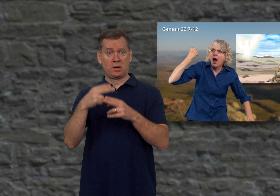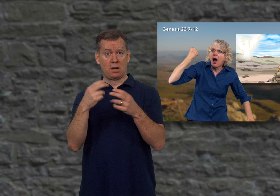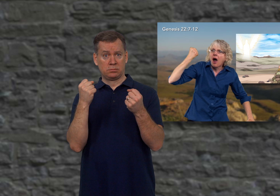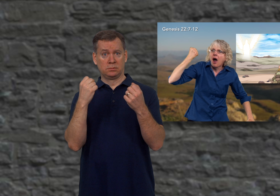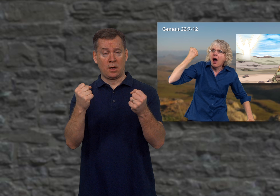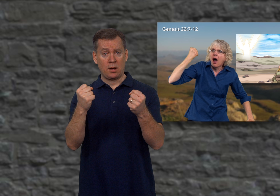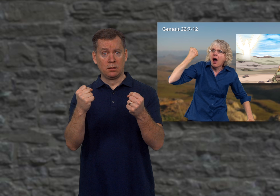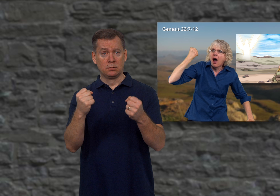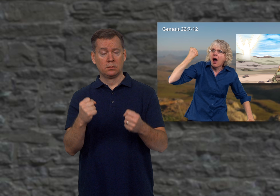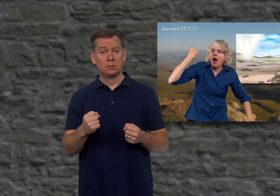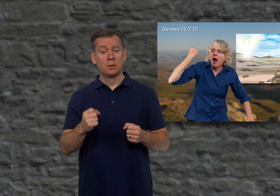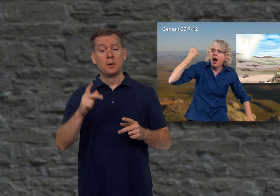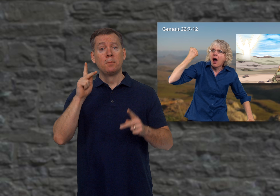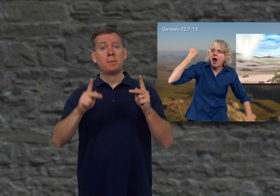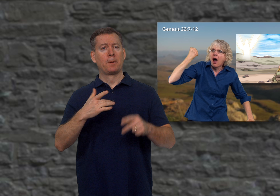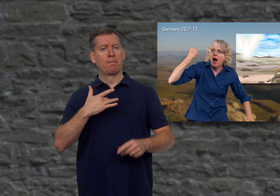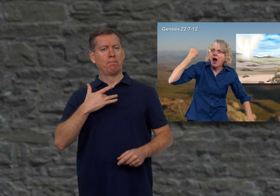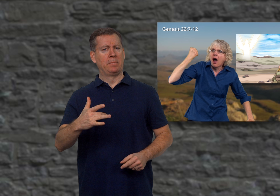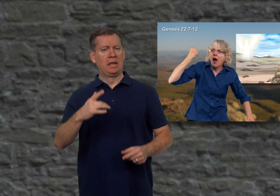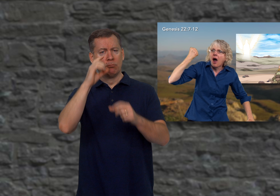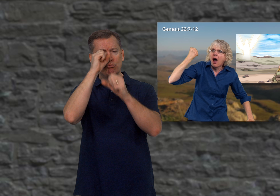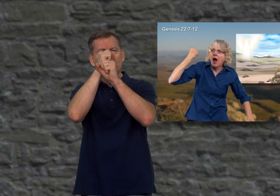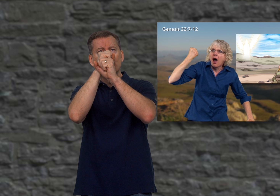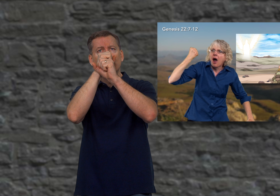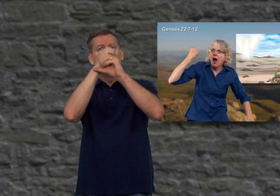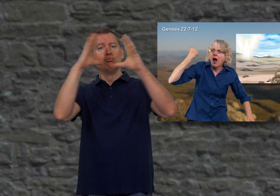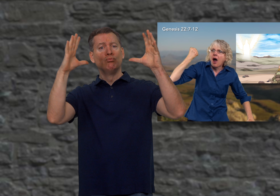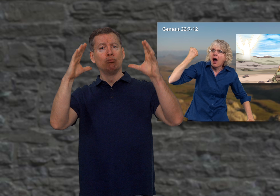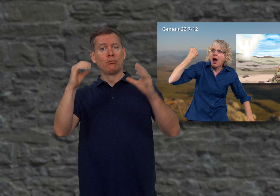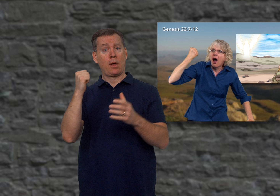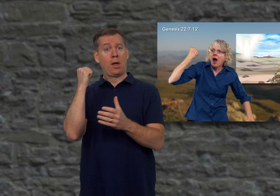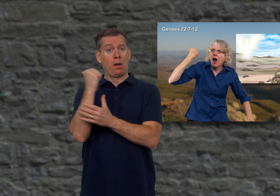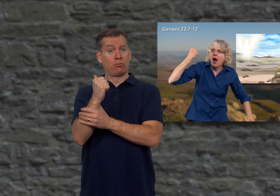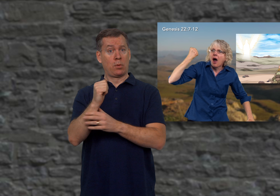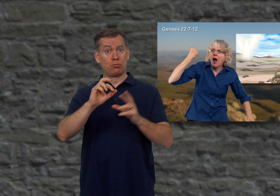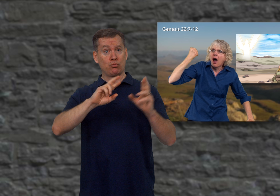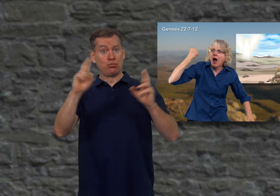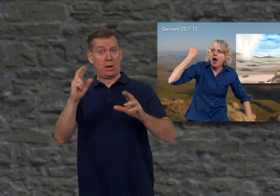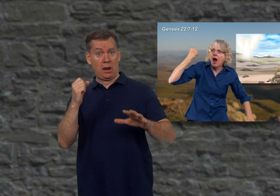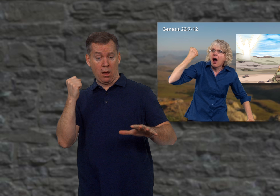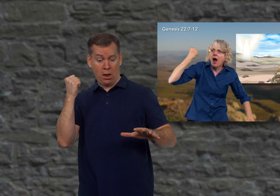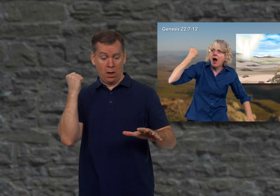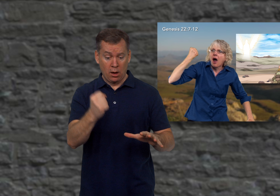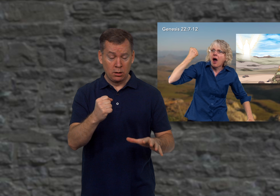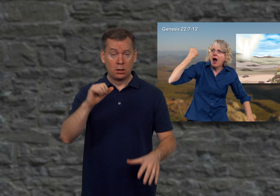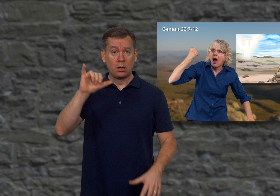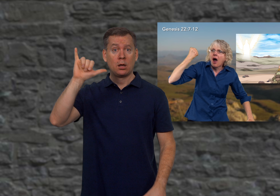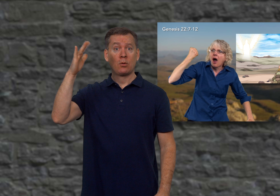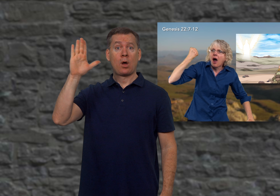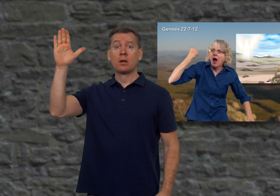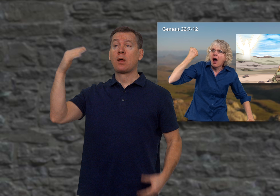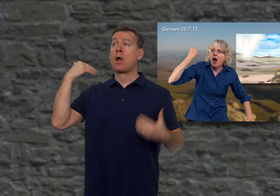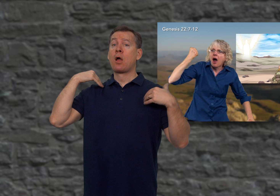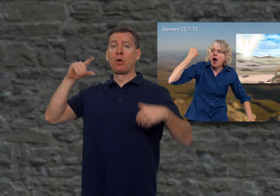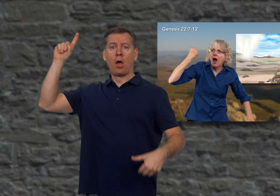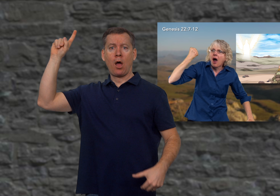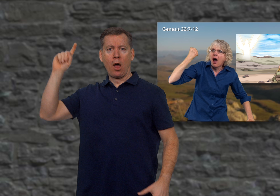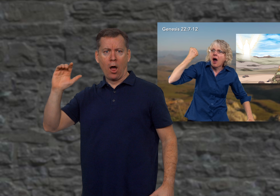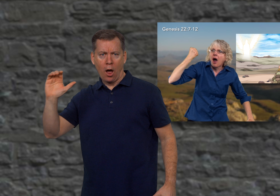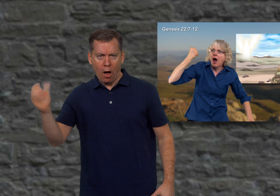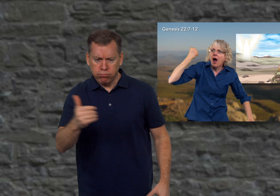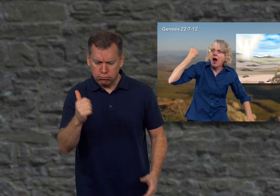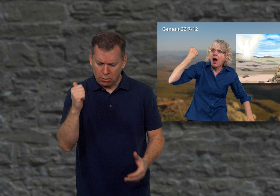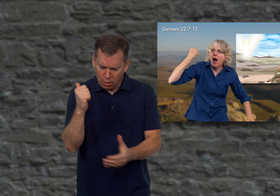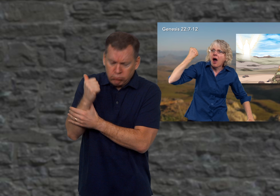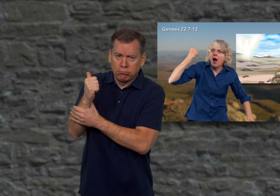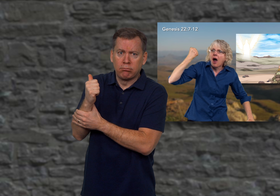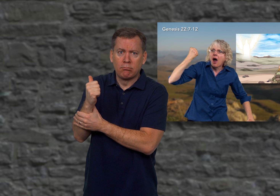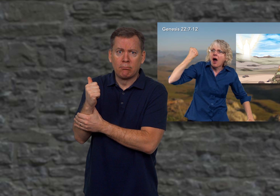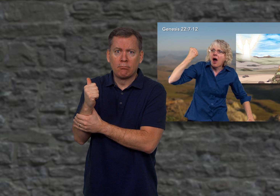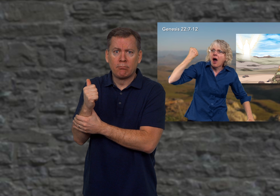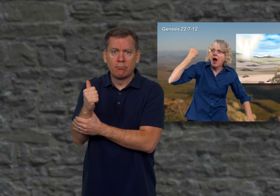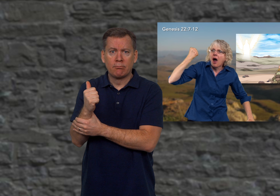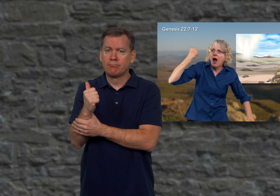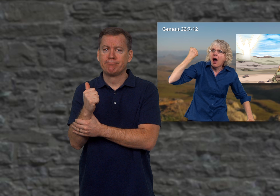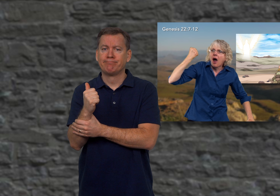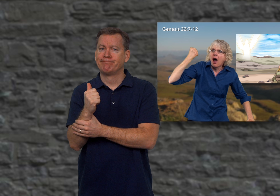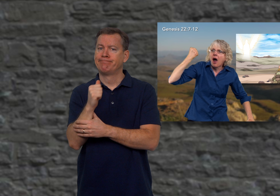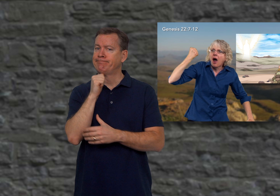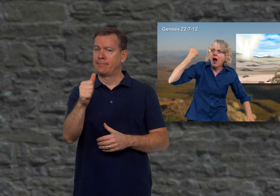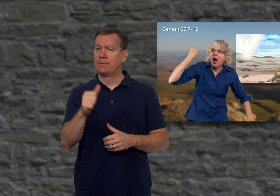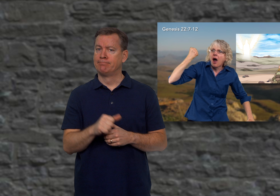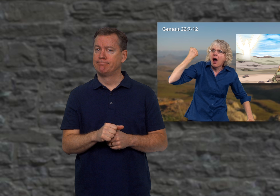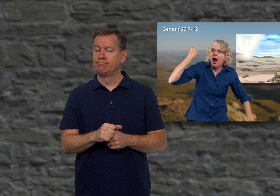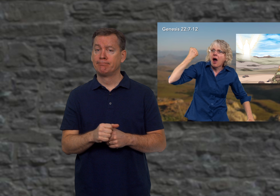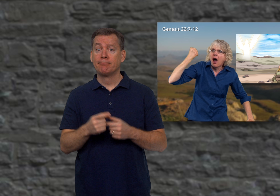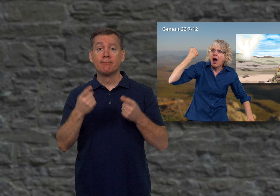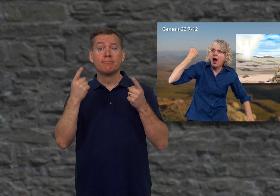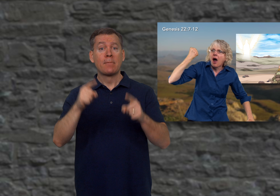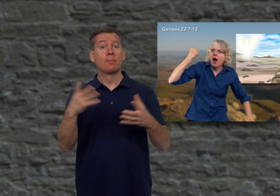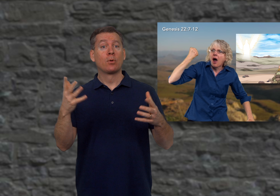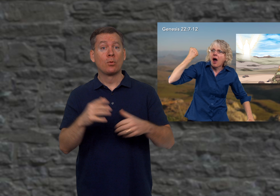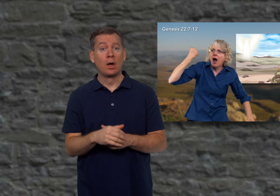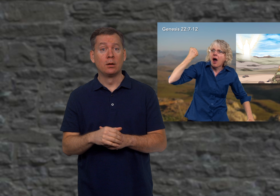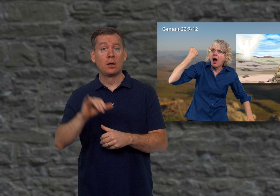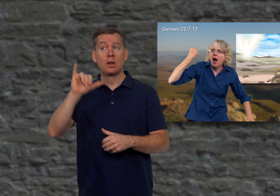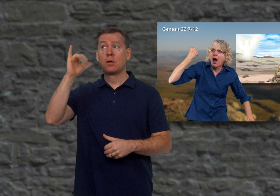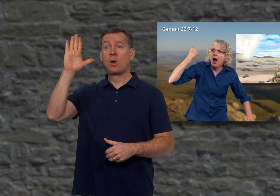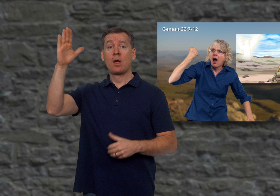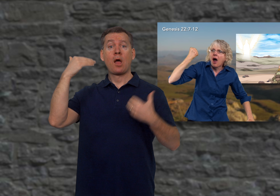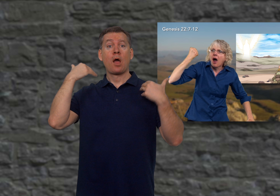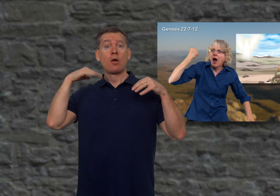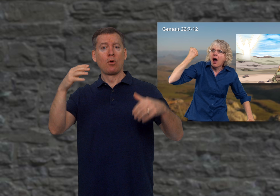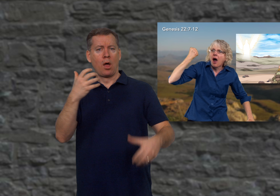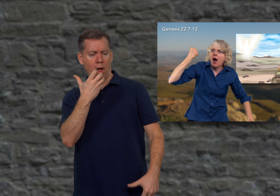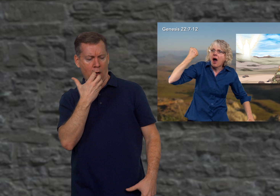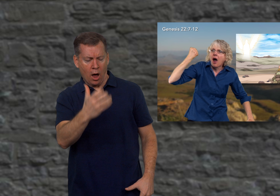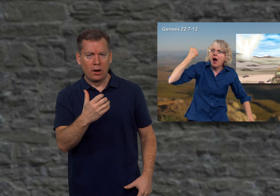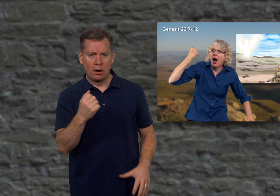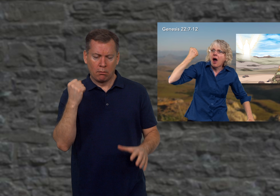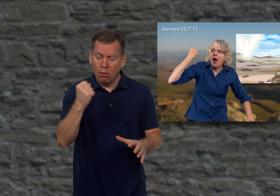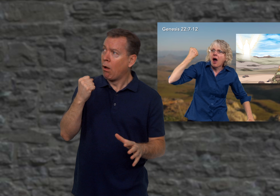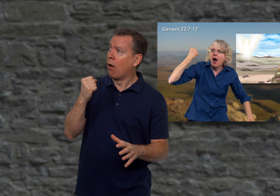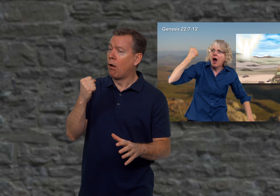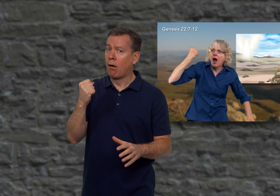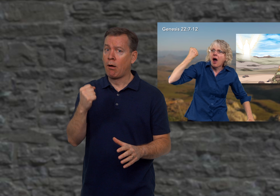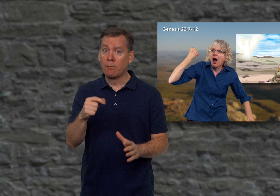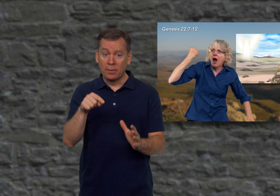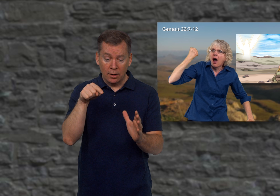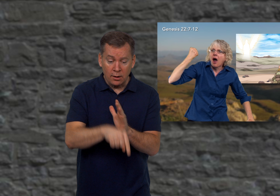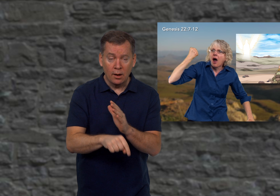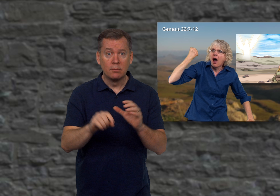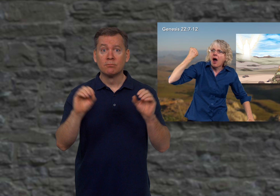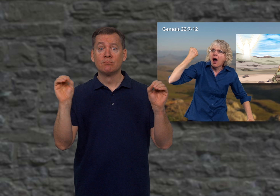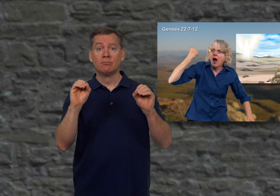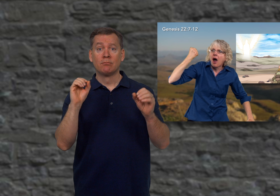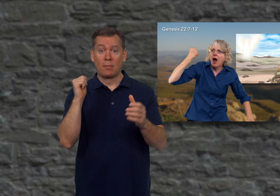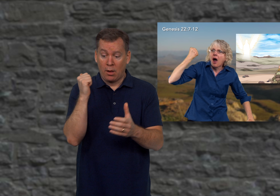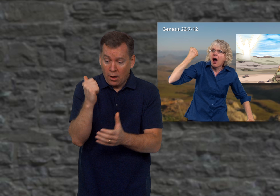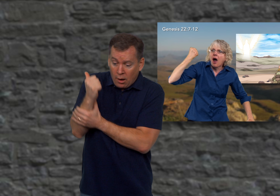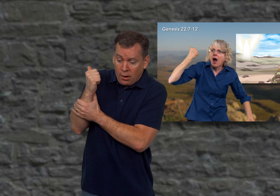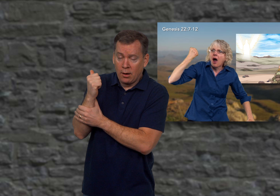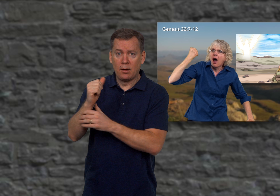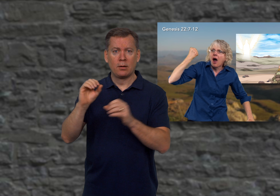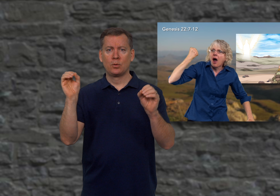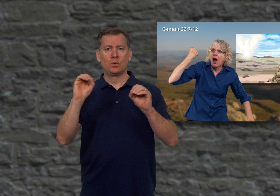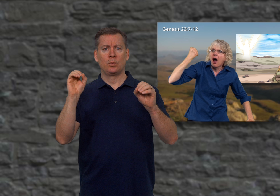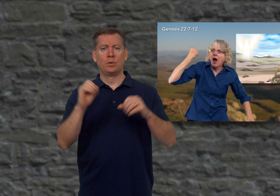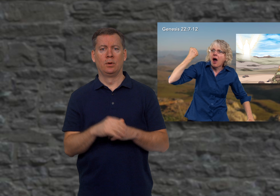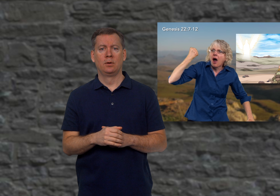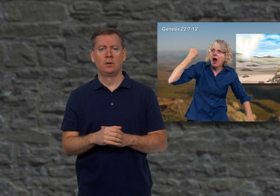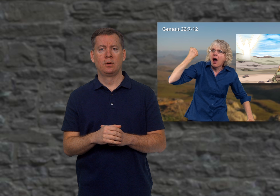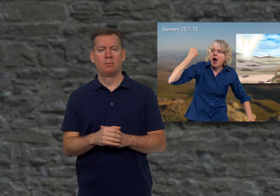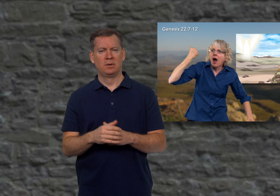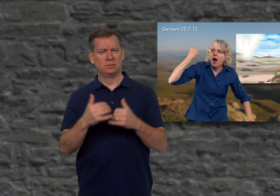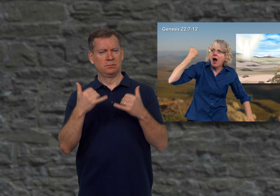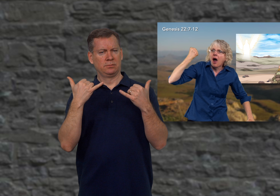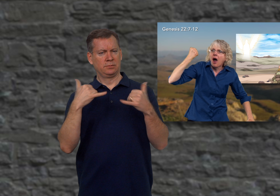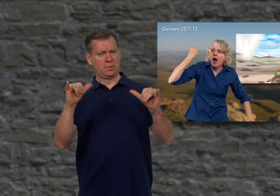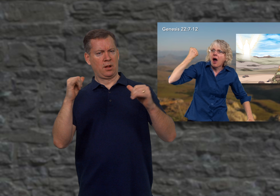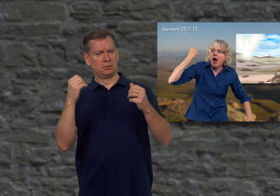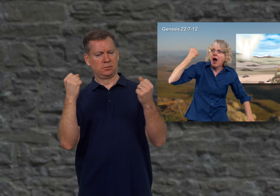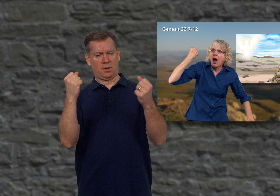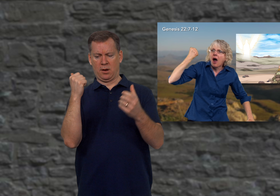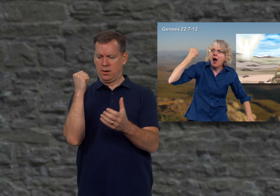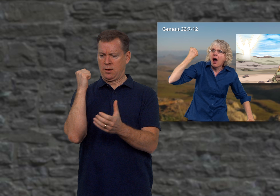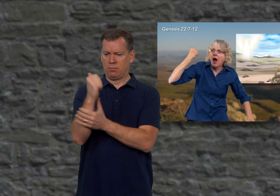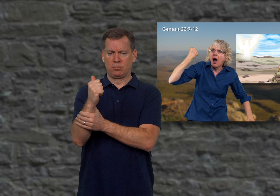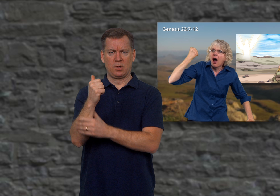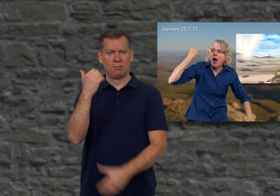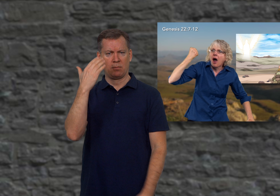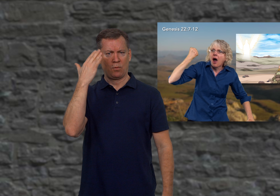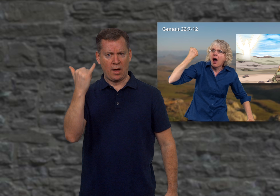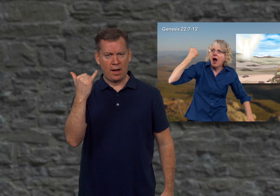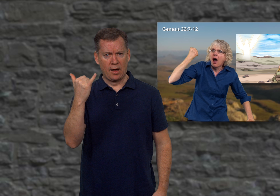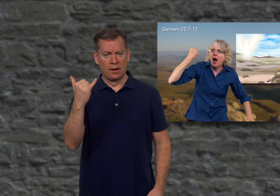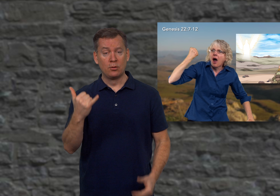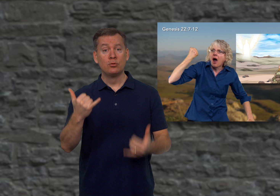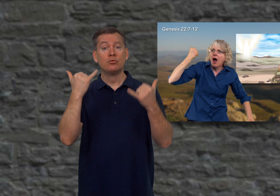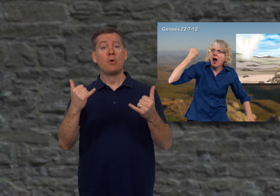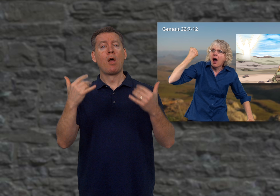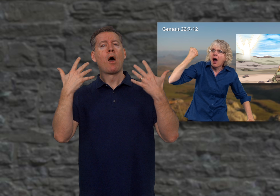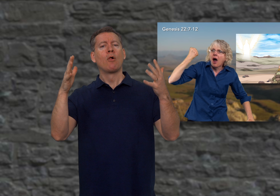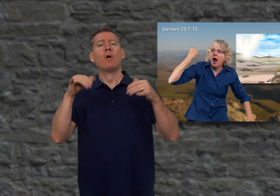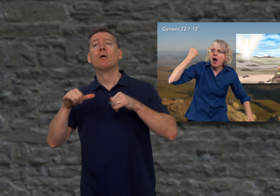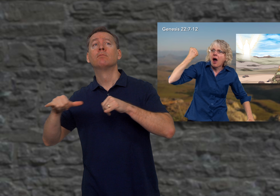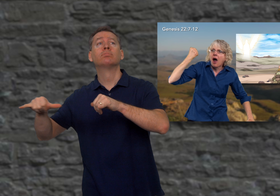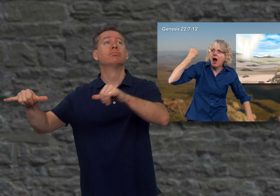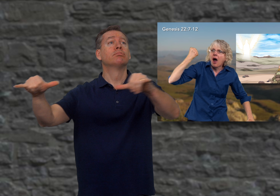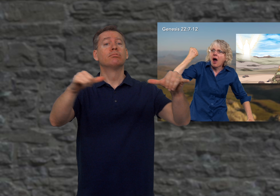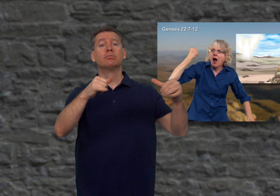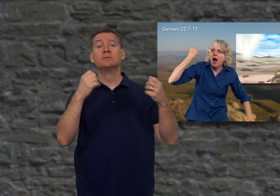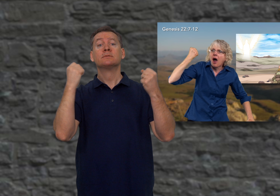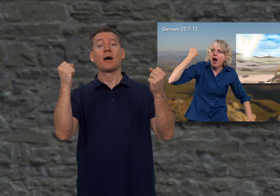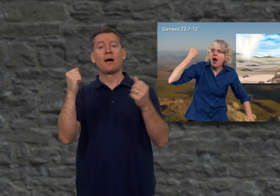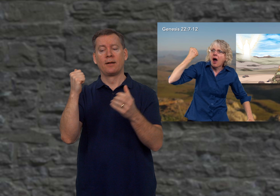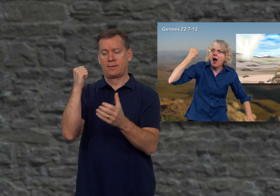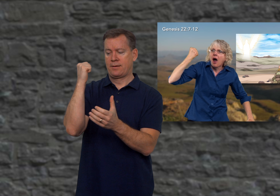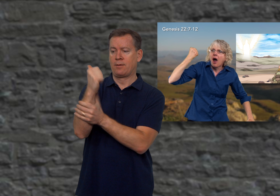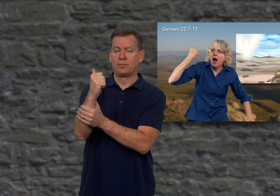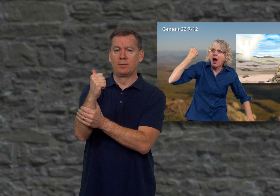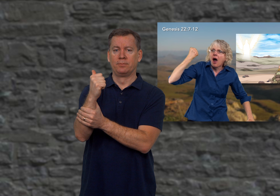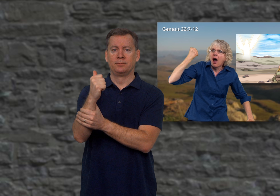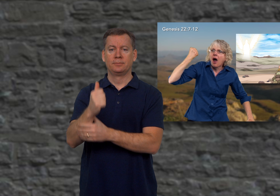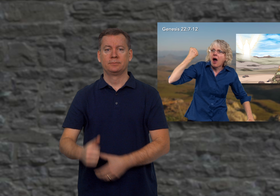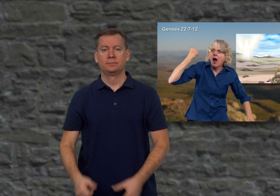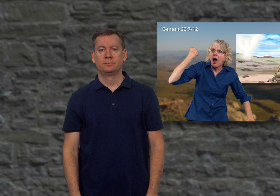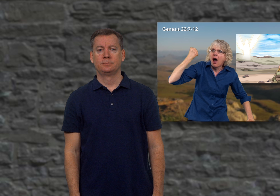Just then the angel of the LORD called out to him from heaven, “Abraham, Abraham!” “Here I am,” he replied.